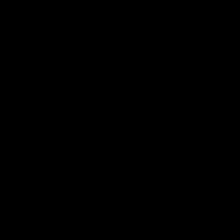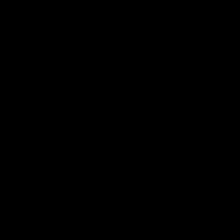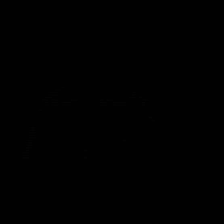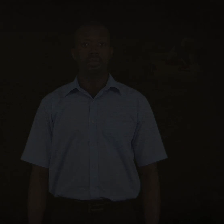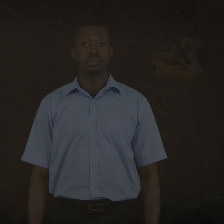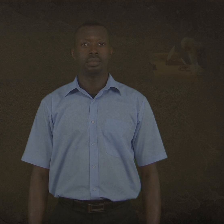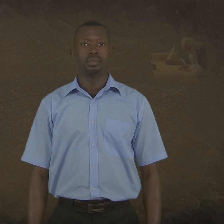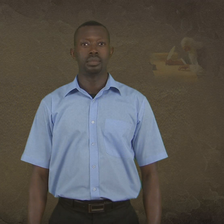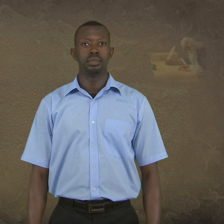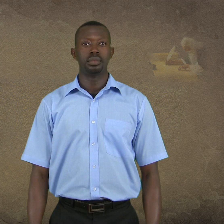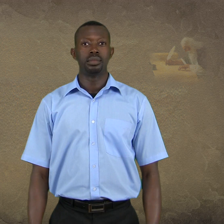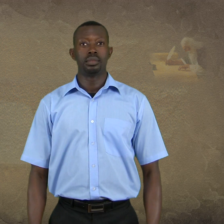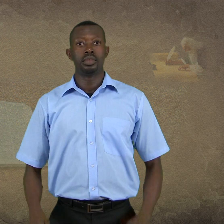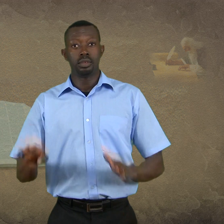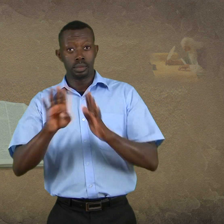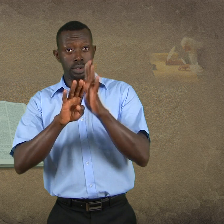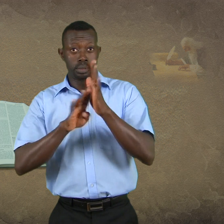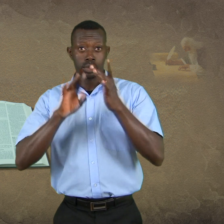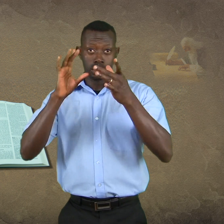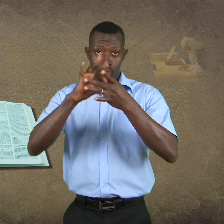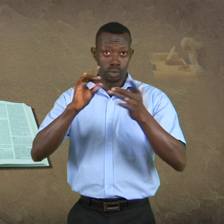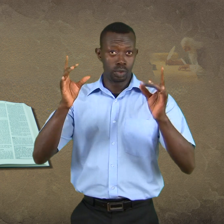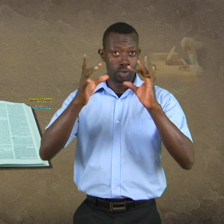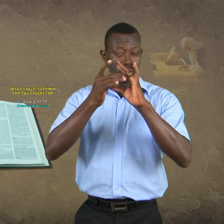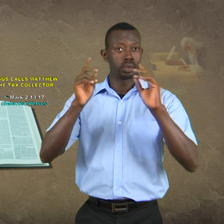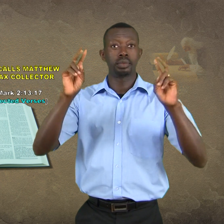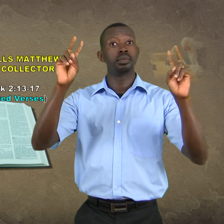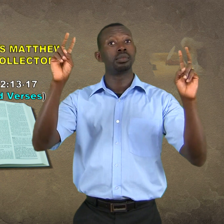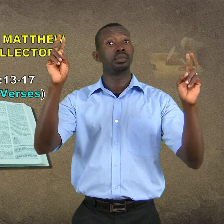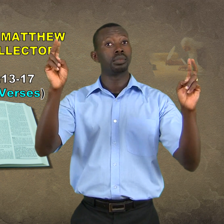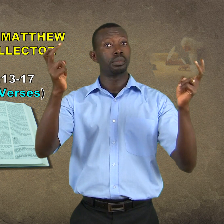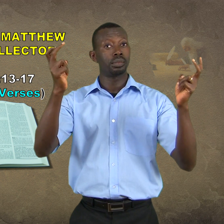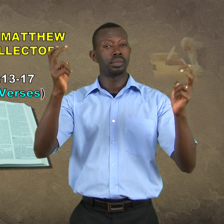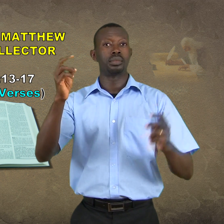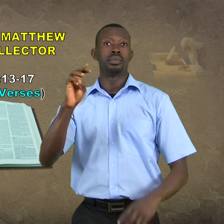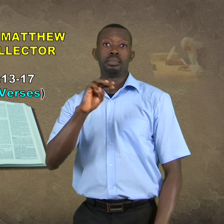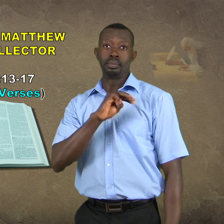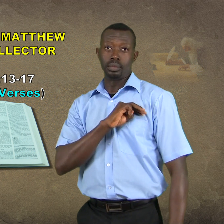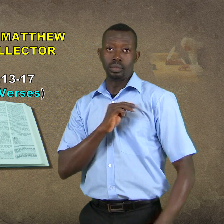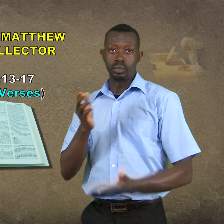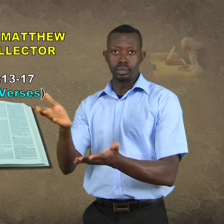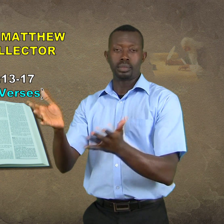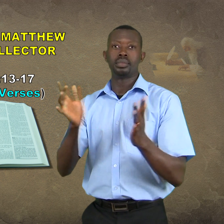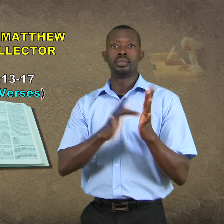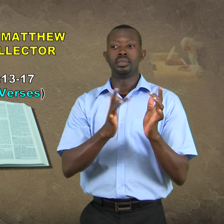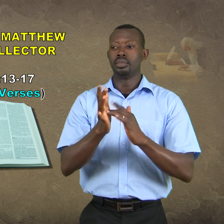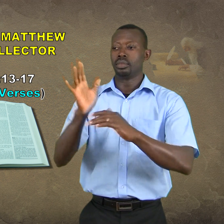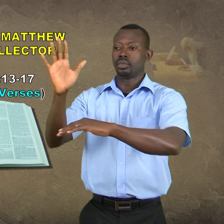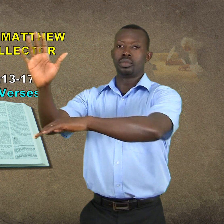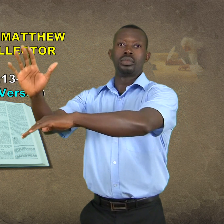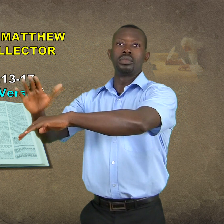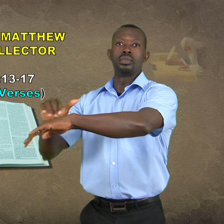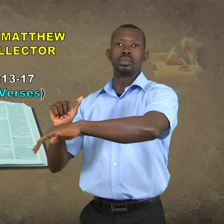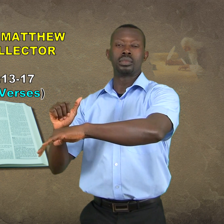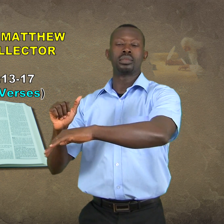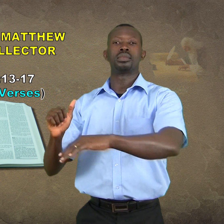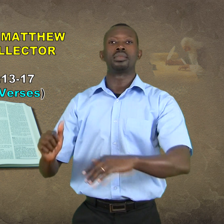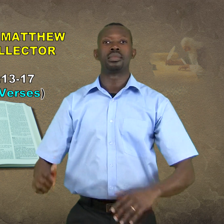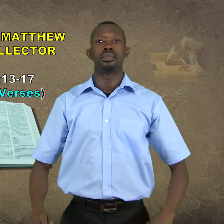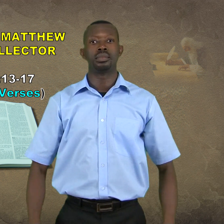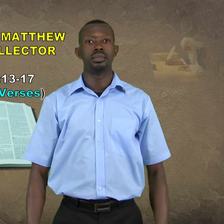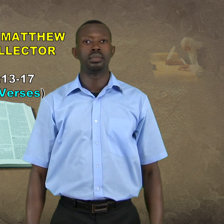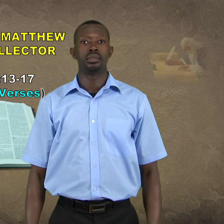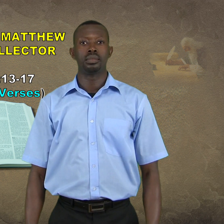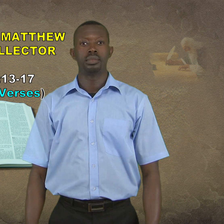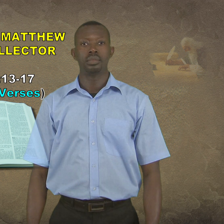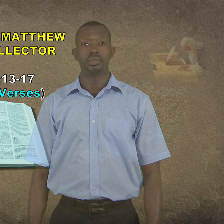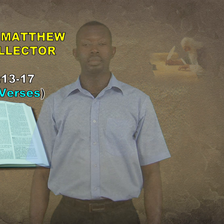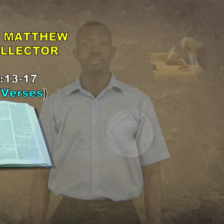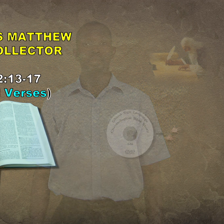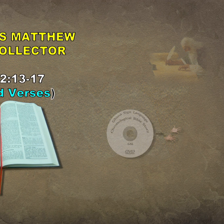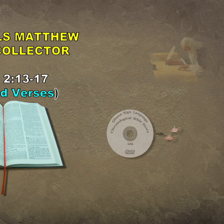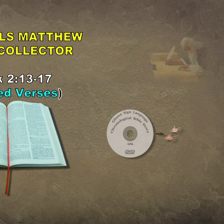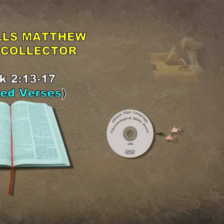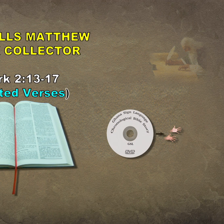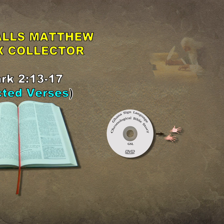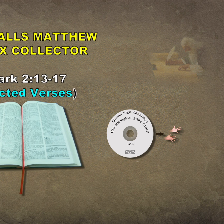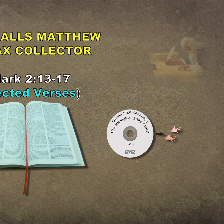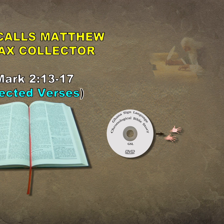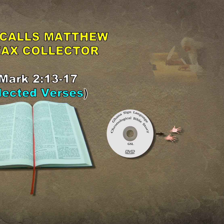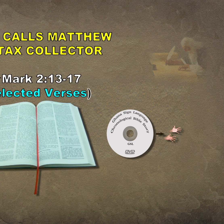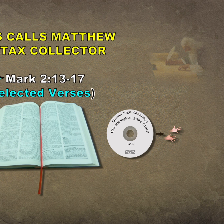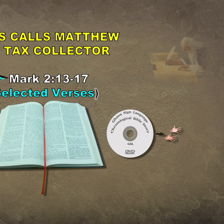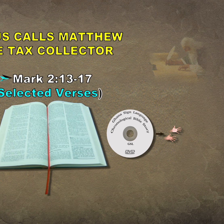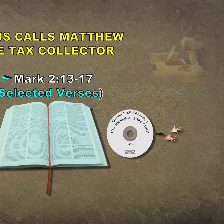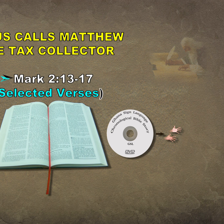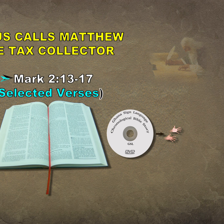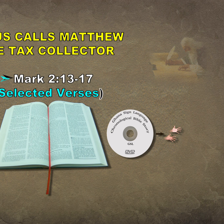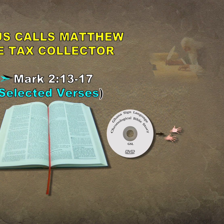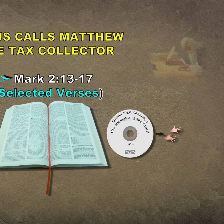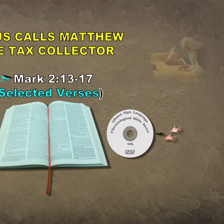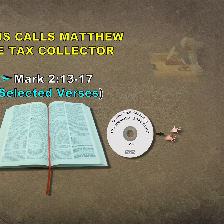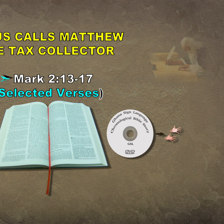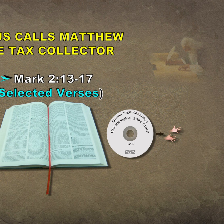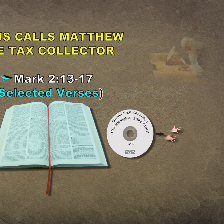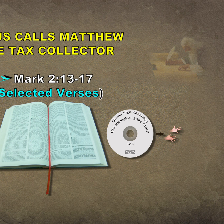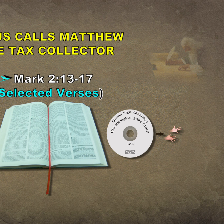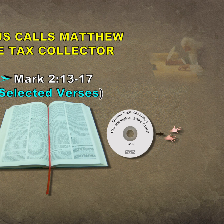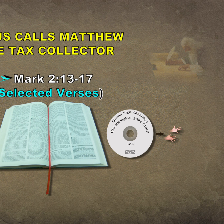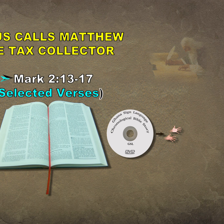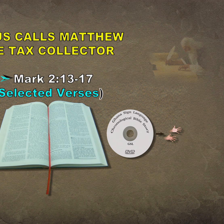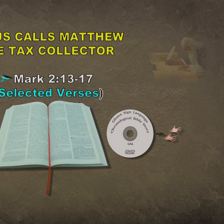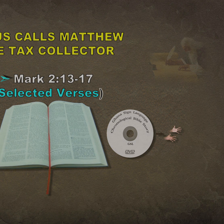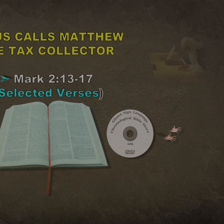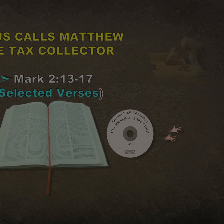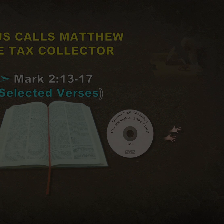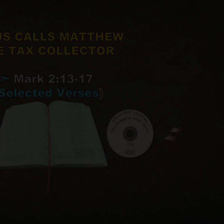Jesus calls Matthew the tax collector